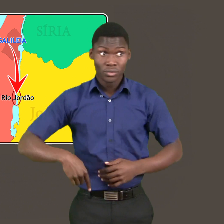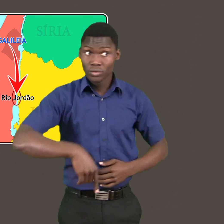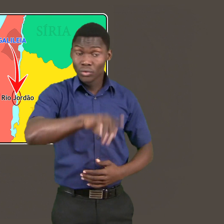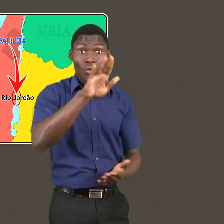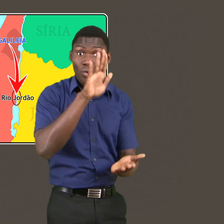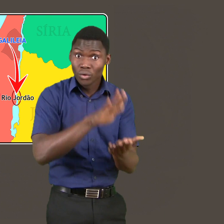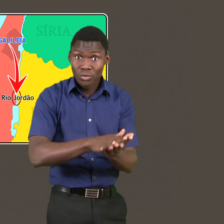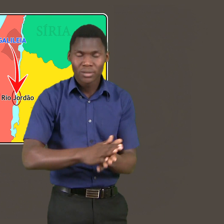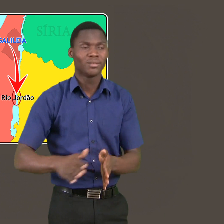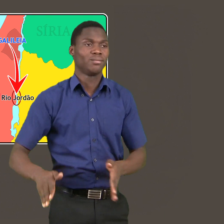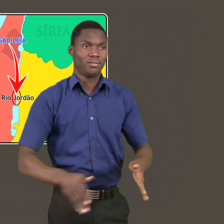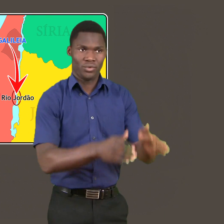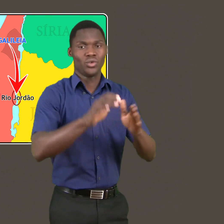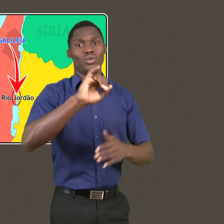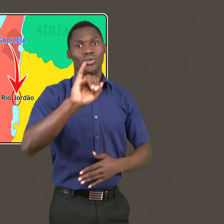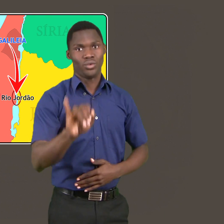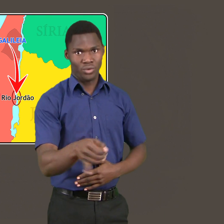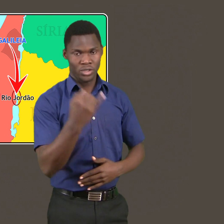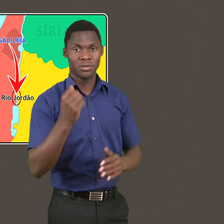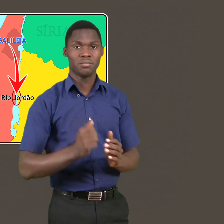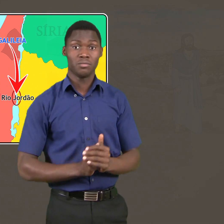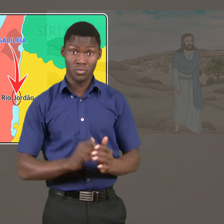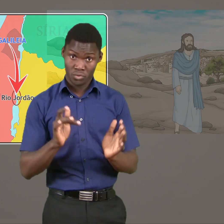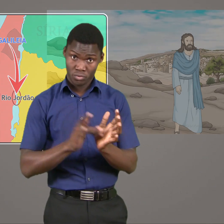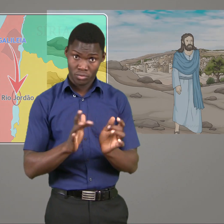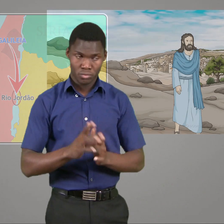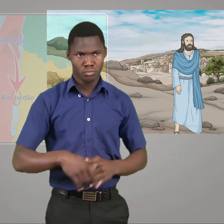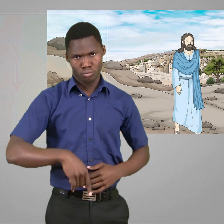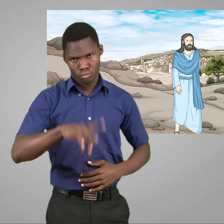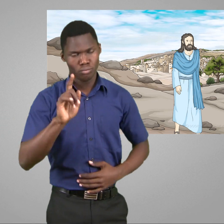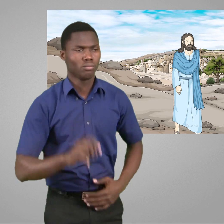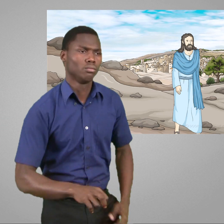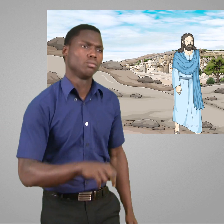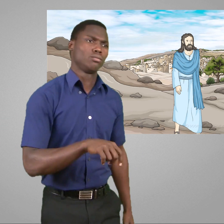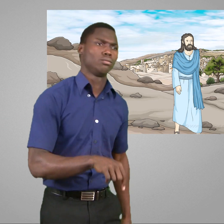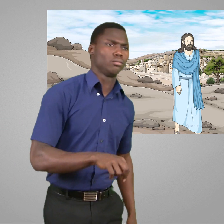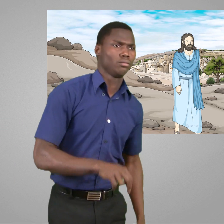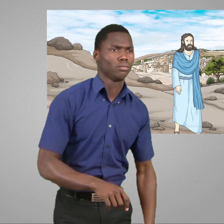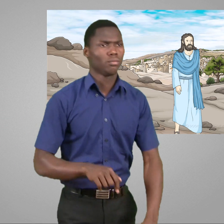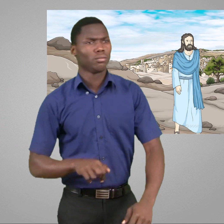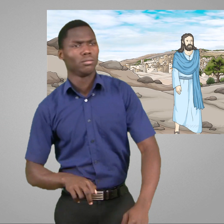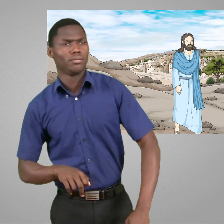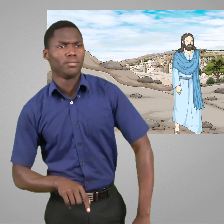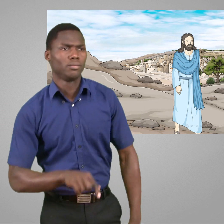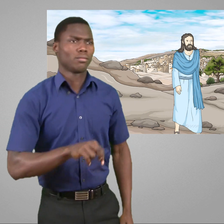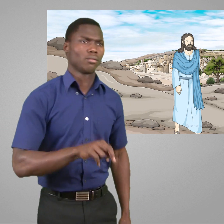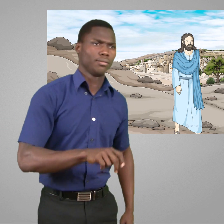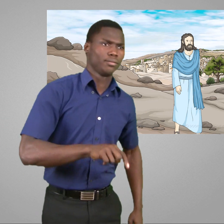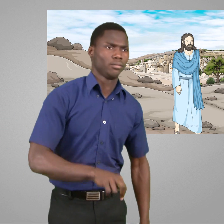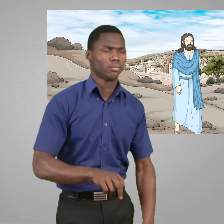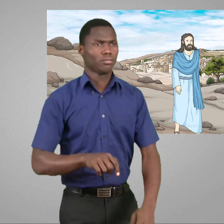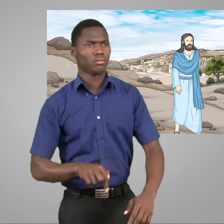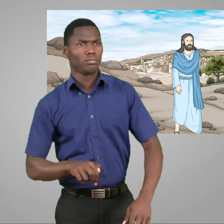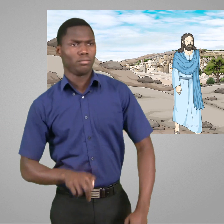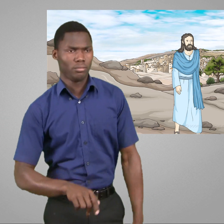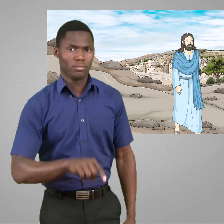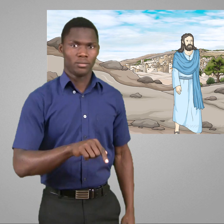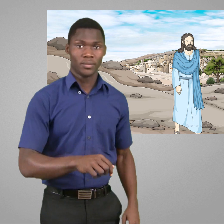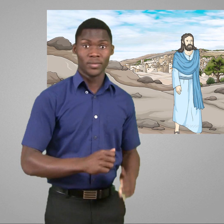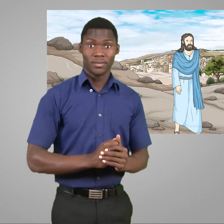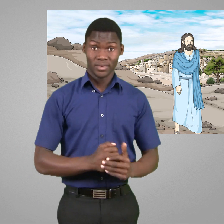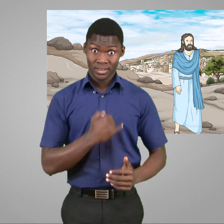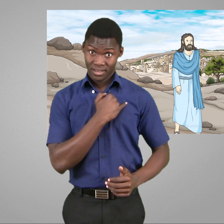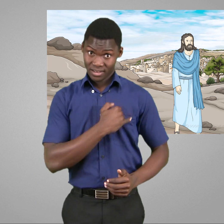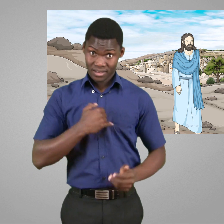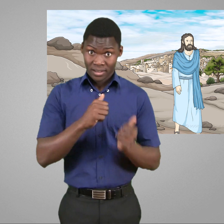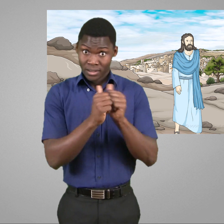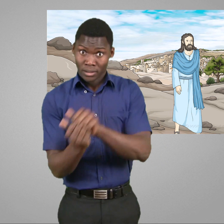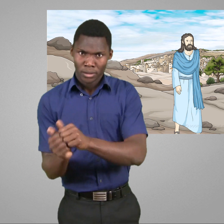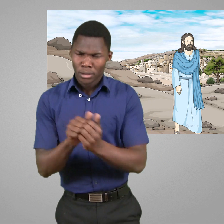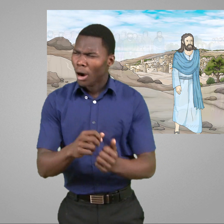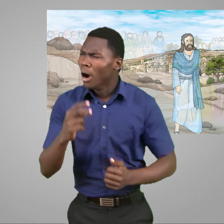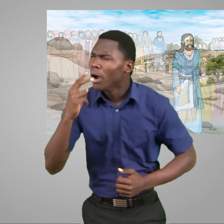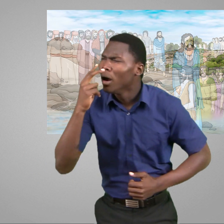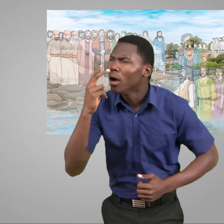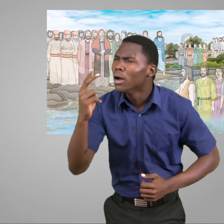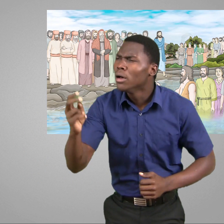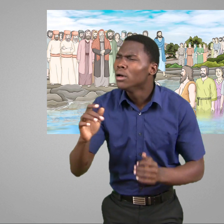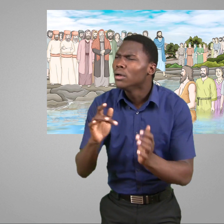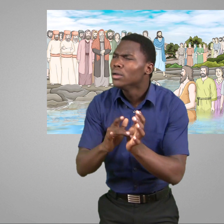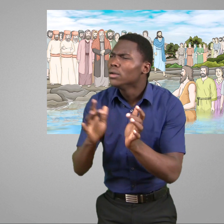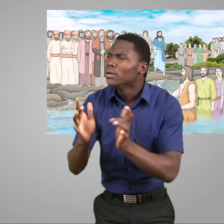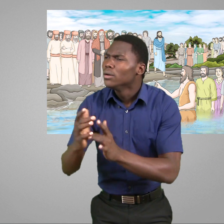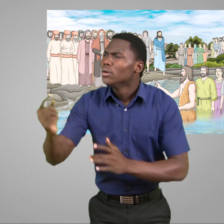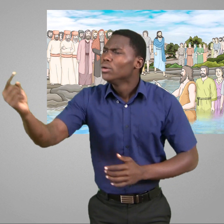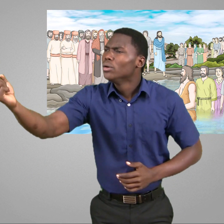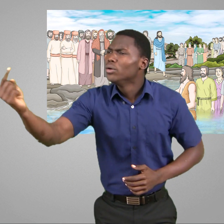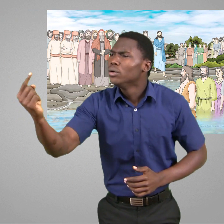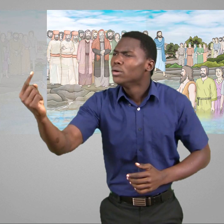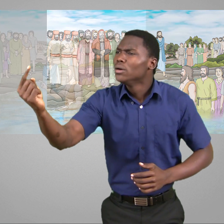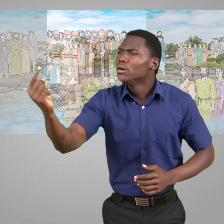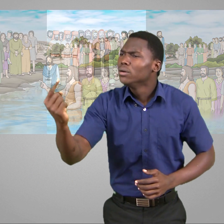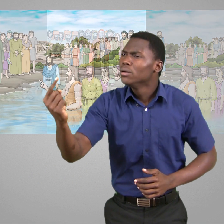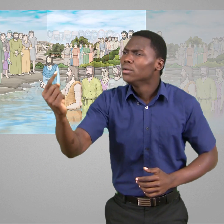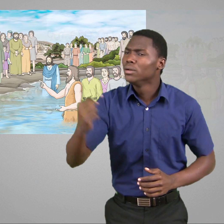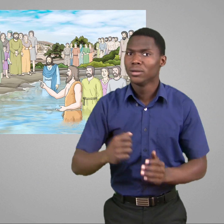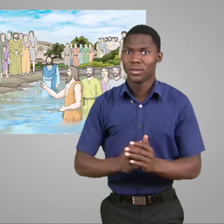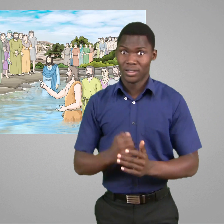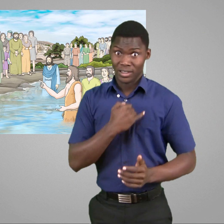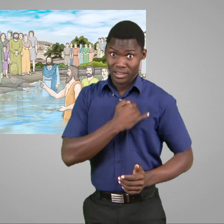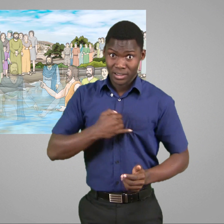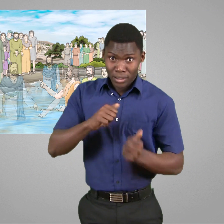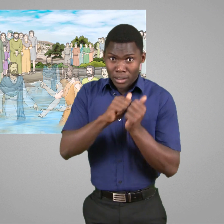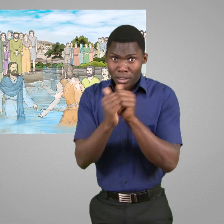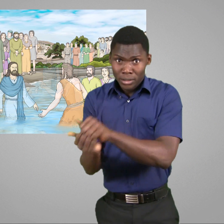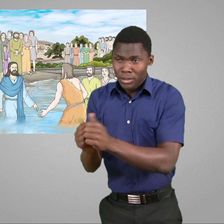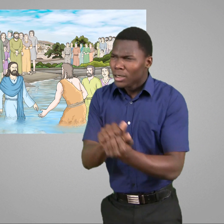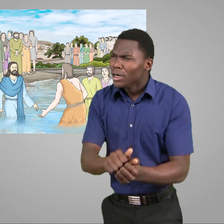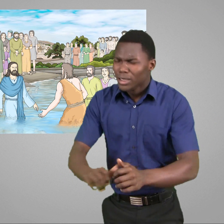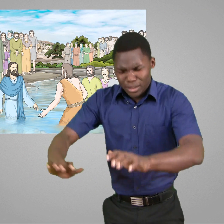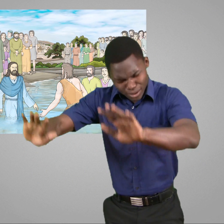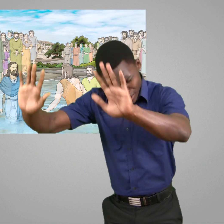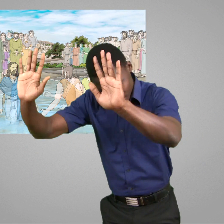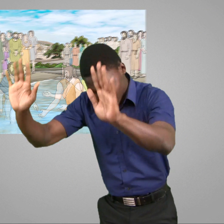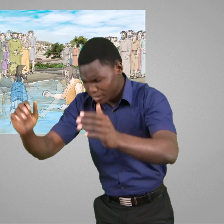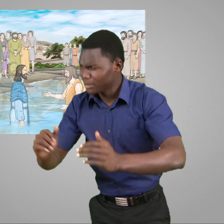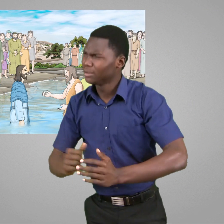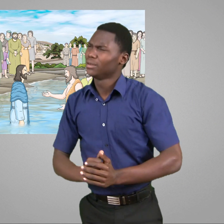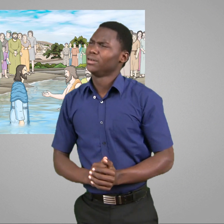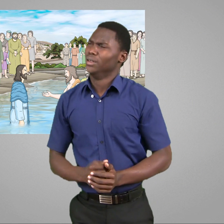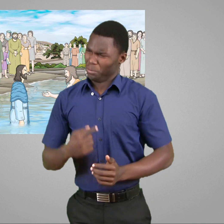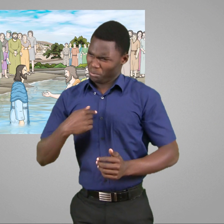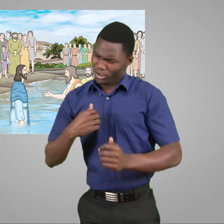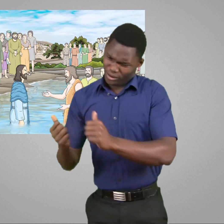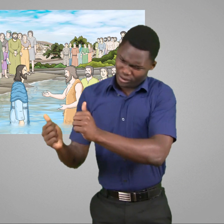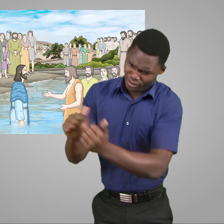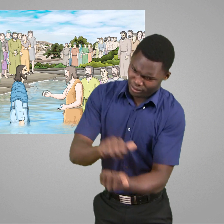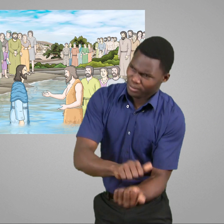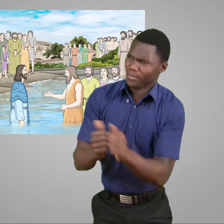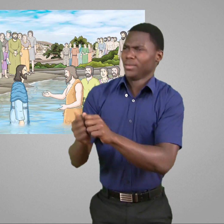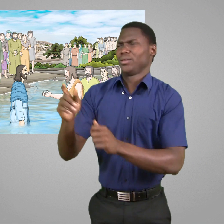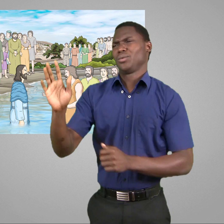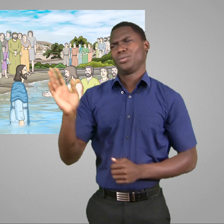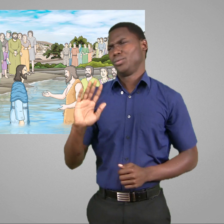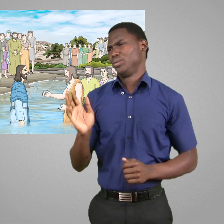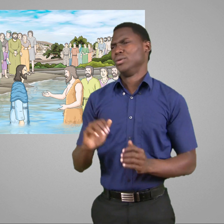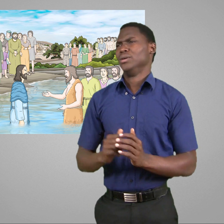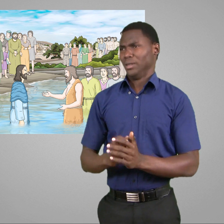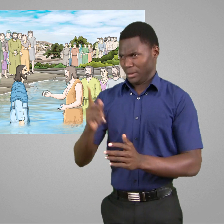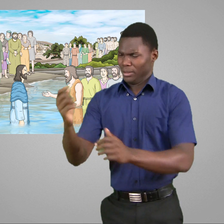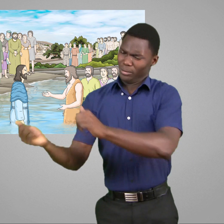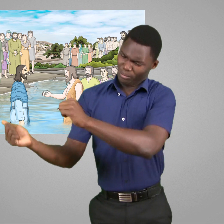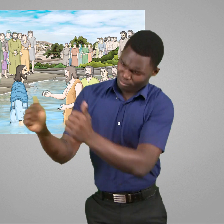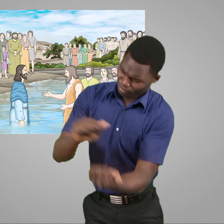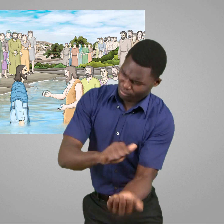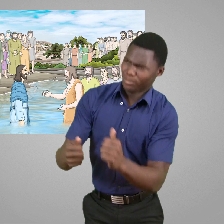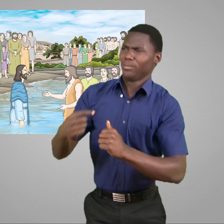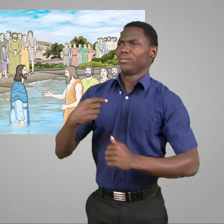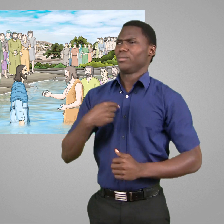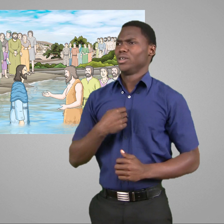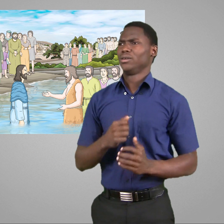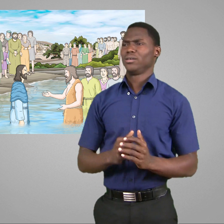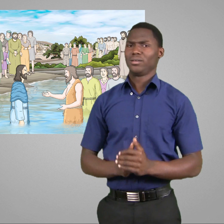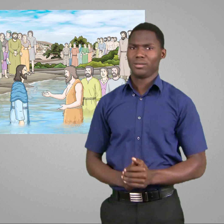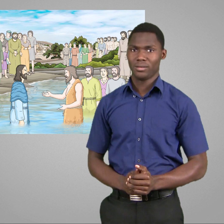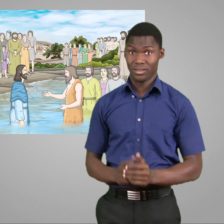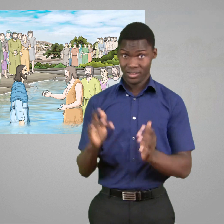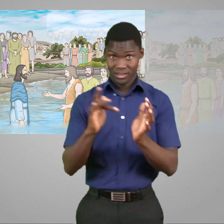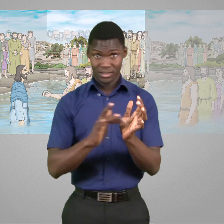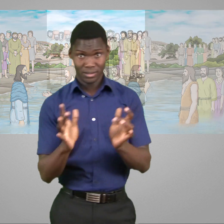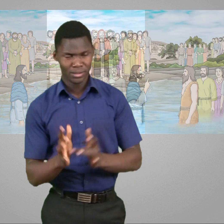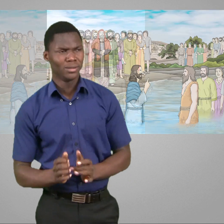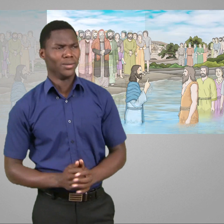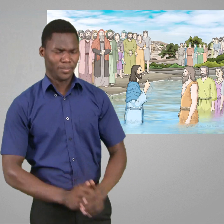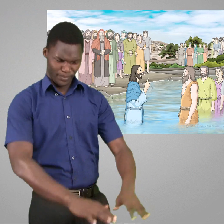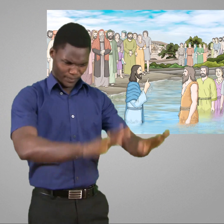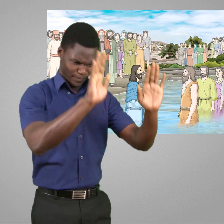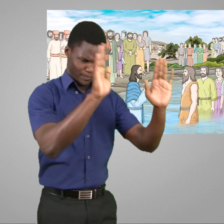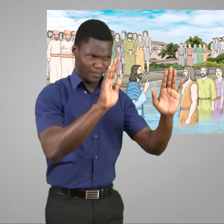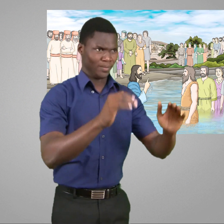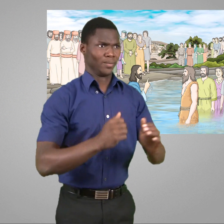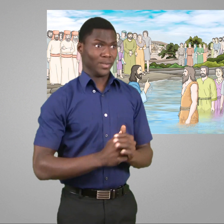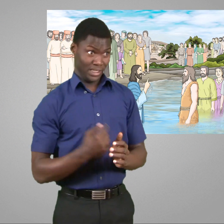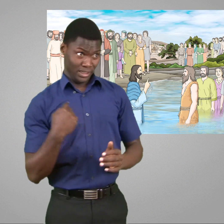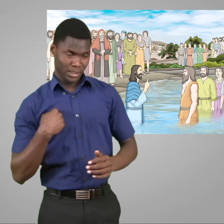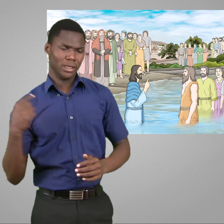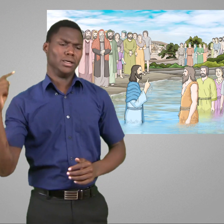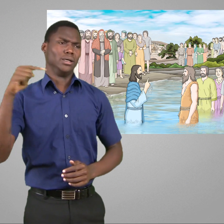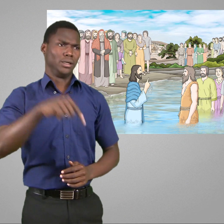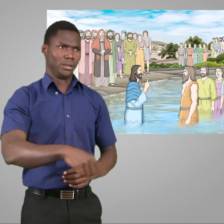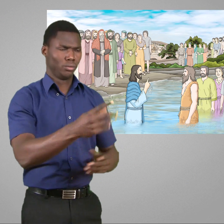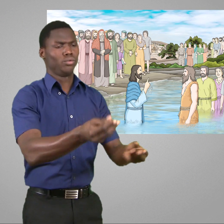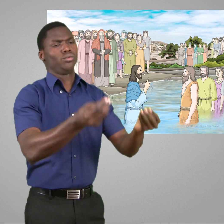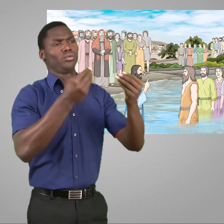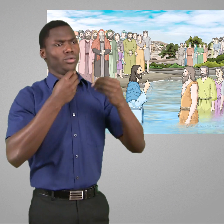But John tried to prevent Him, saying, “I need to be baptized by You, and do You come to me?” “Let it be so now,” Jesus replied.